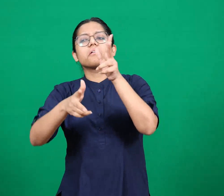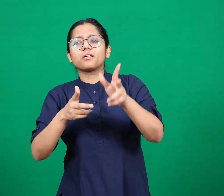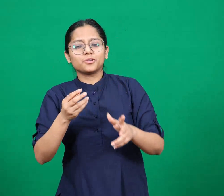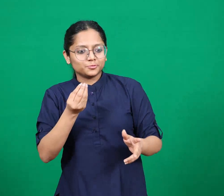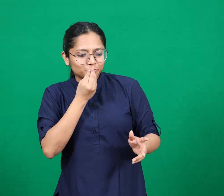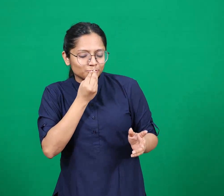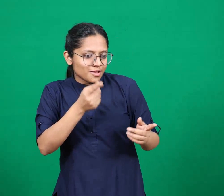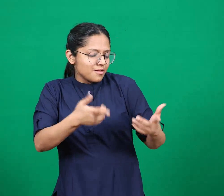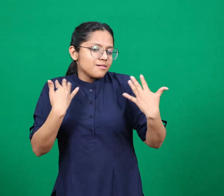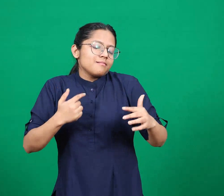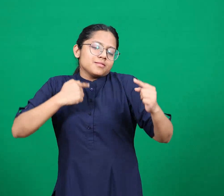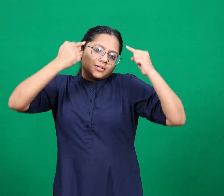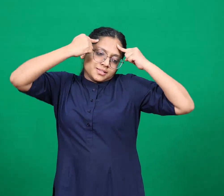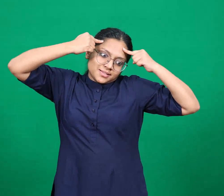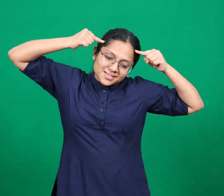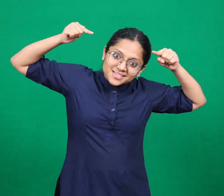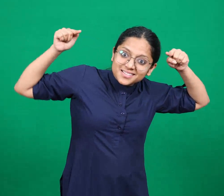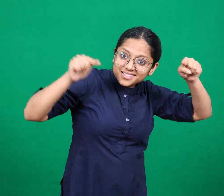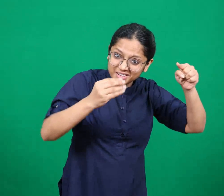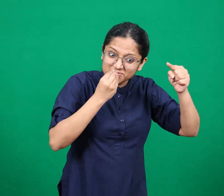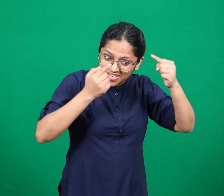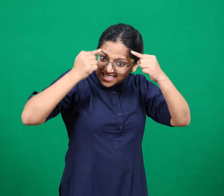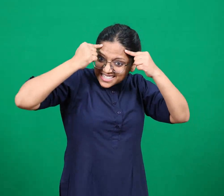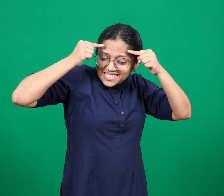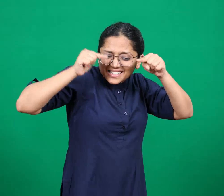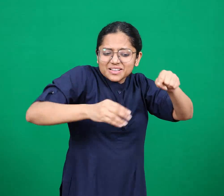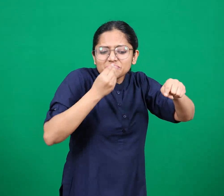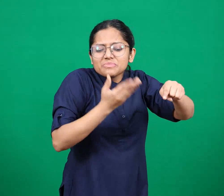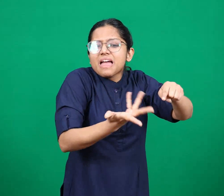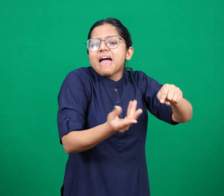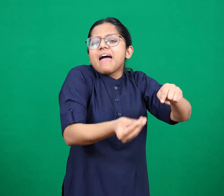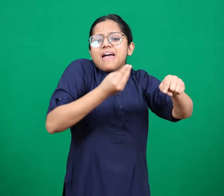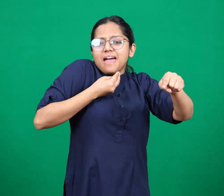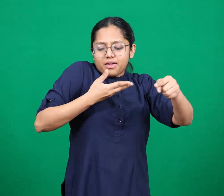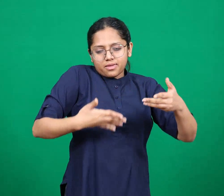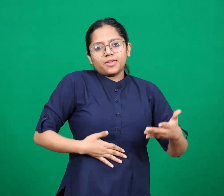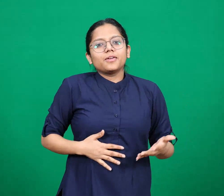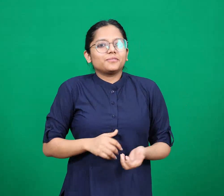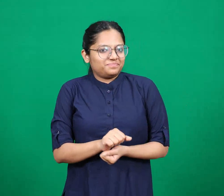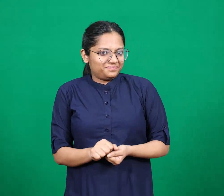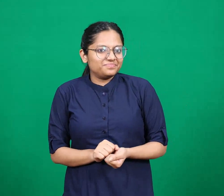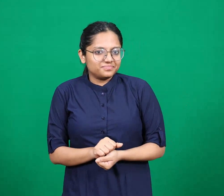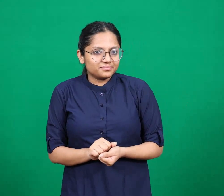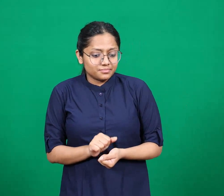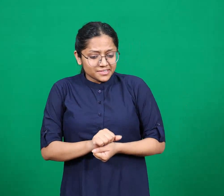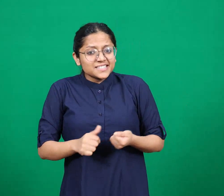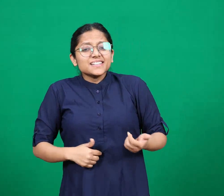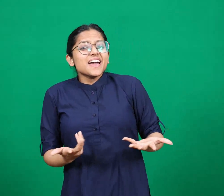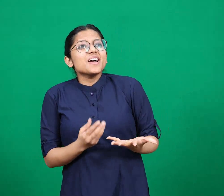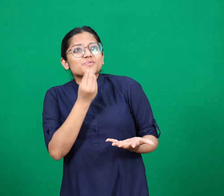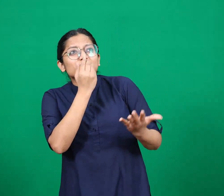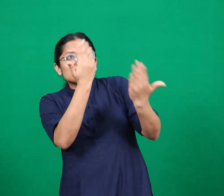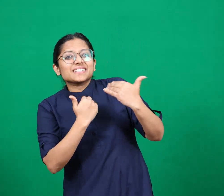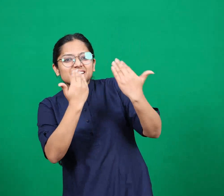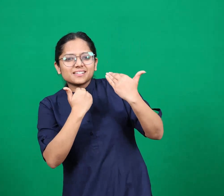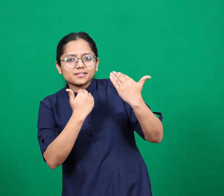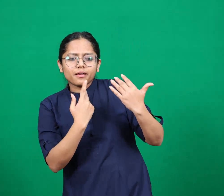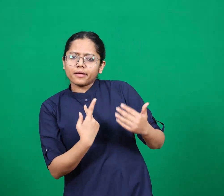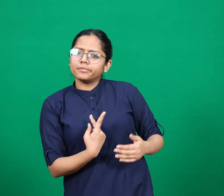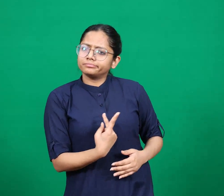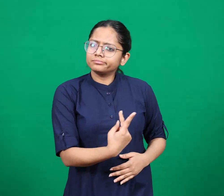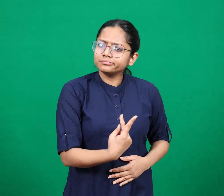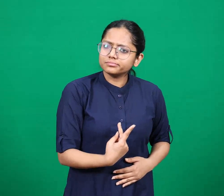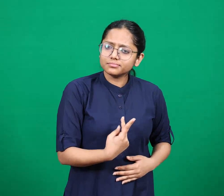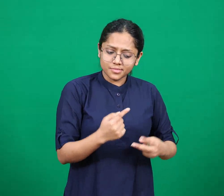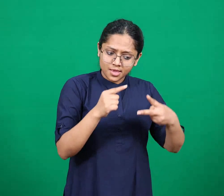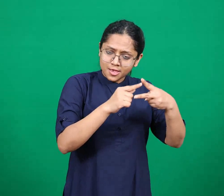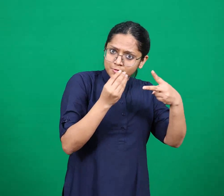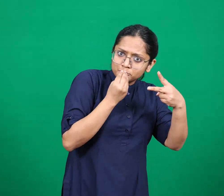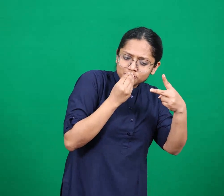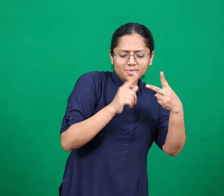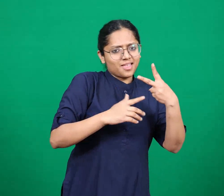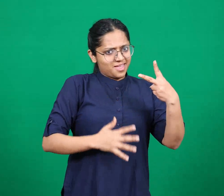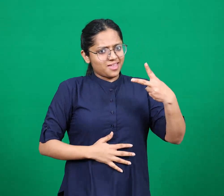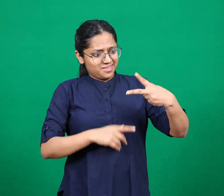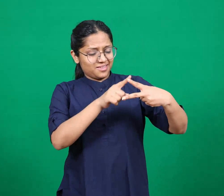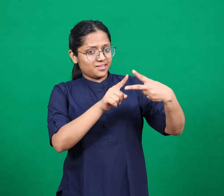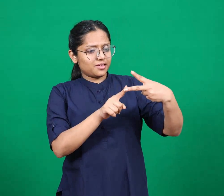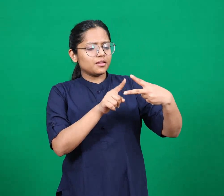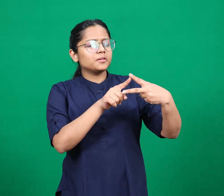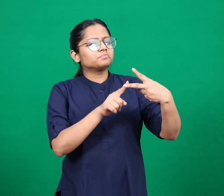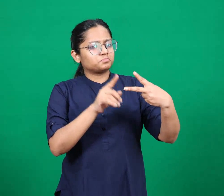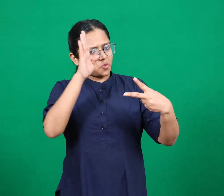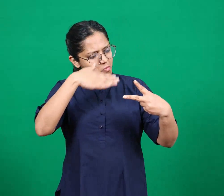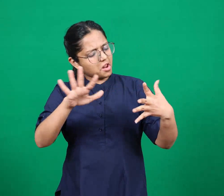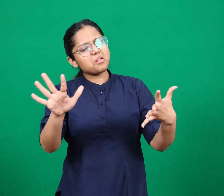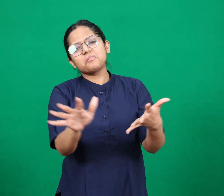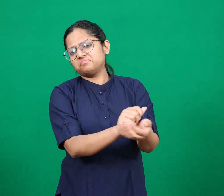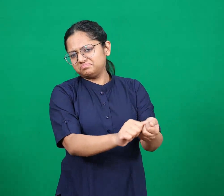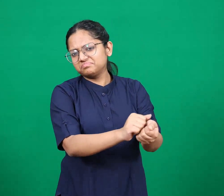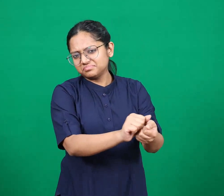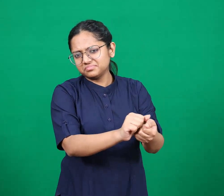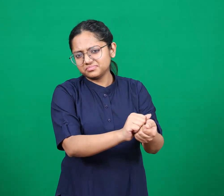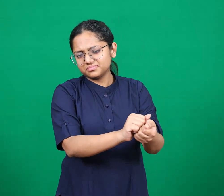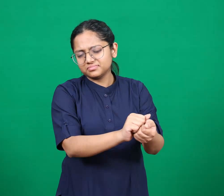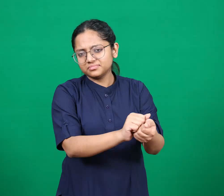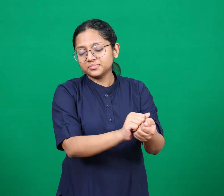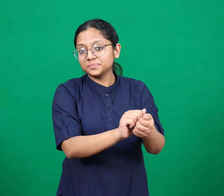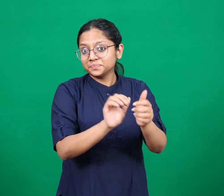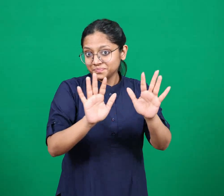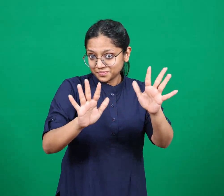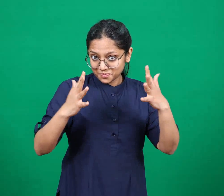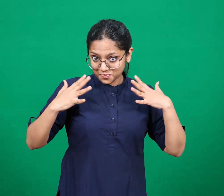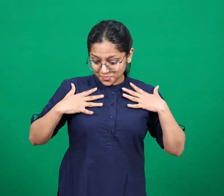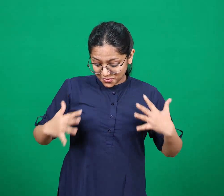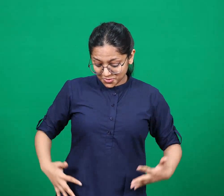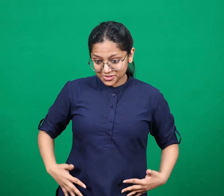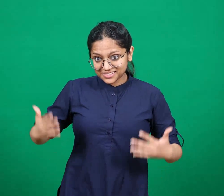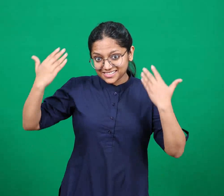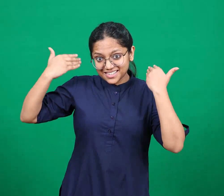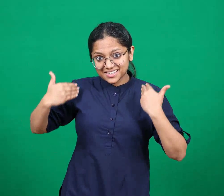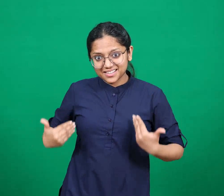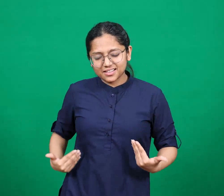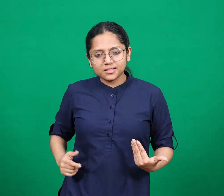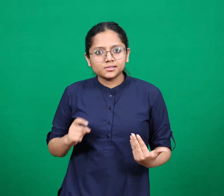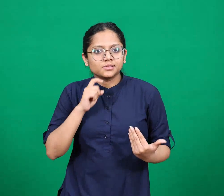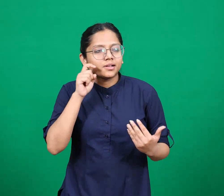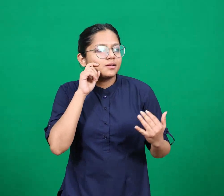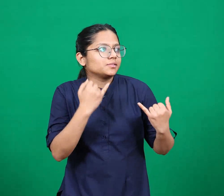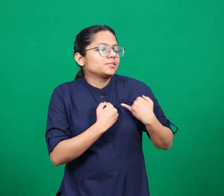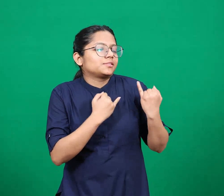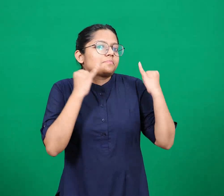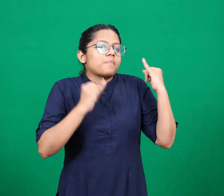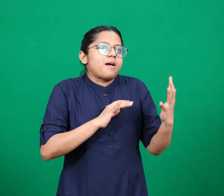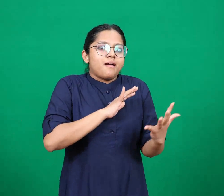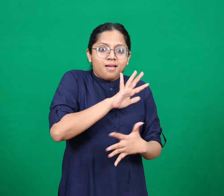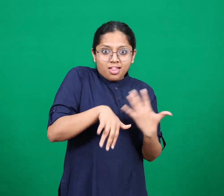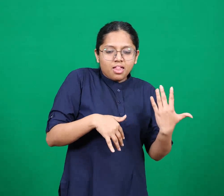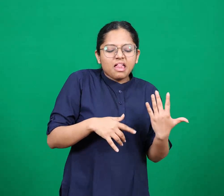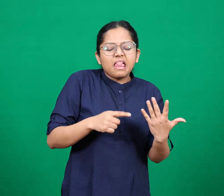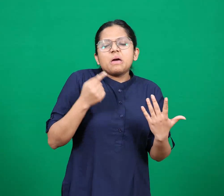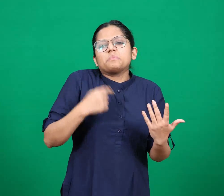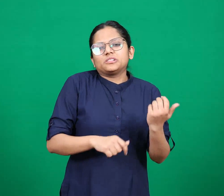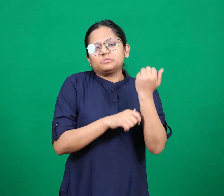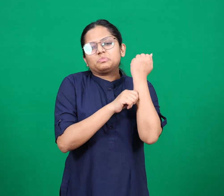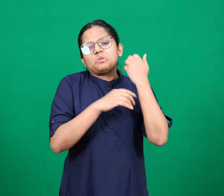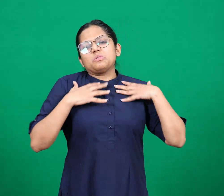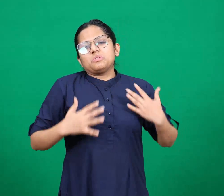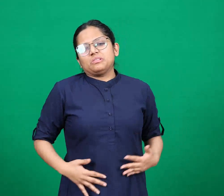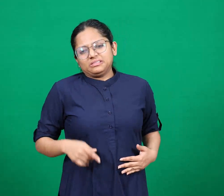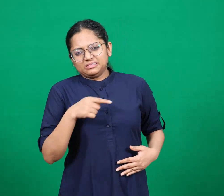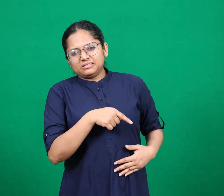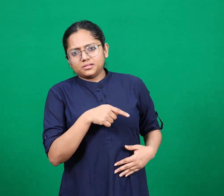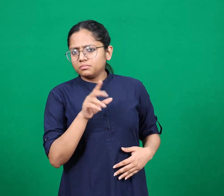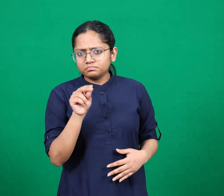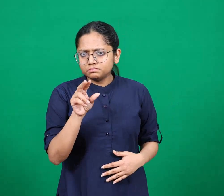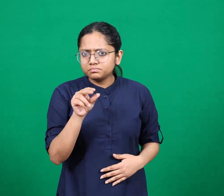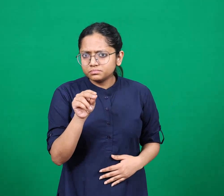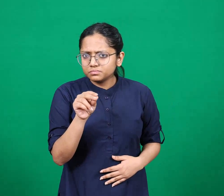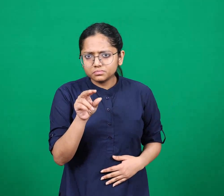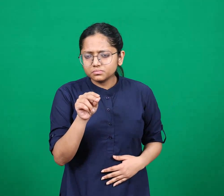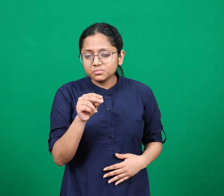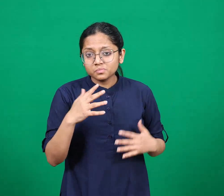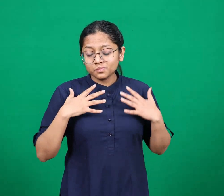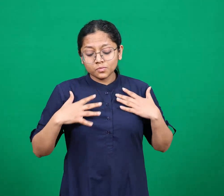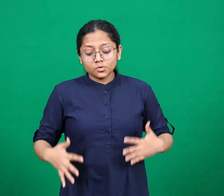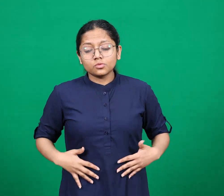"Food for the stomach and the stomach for food," but God will destroy them both.